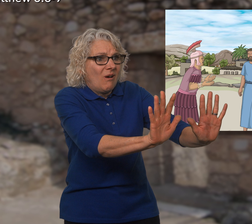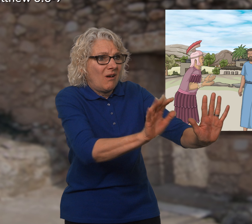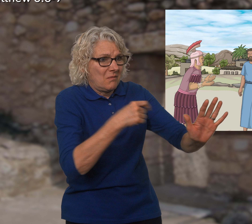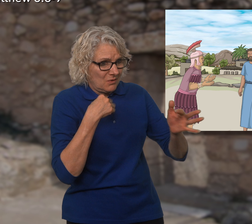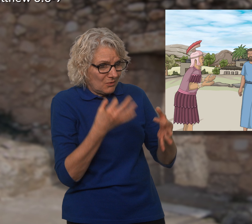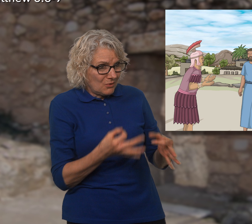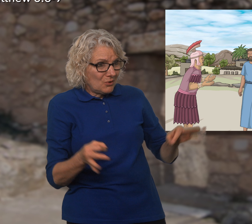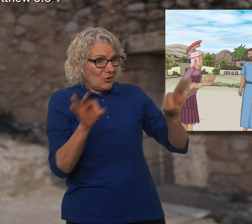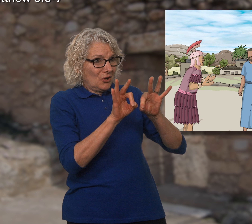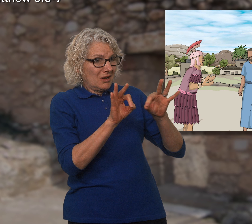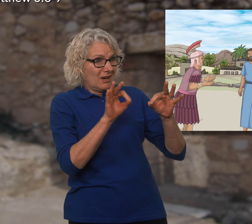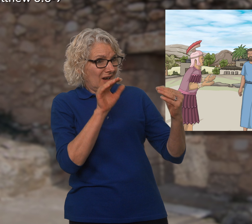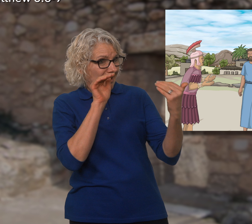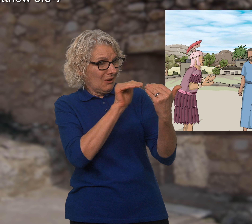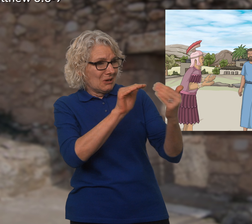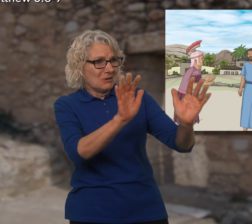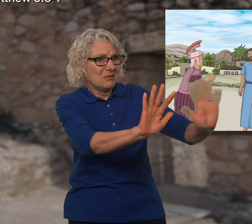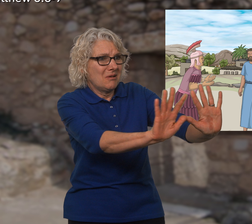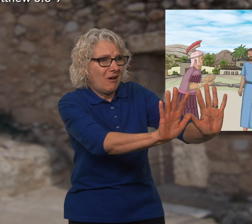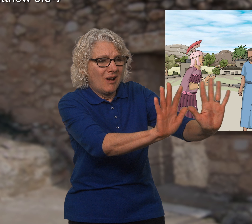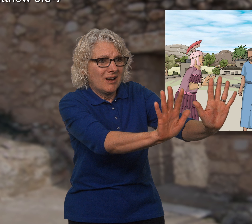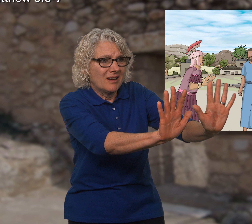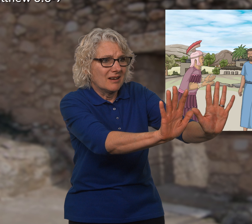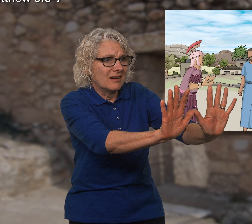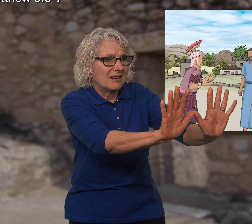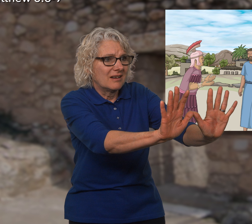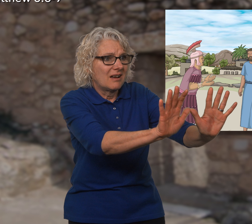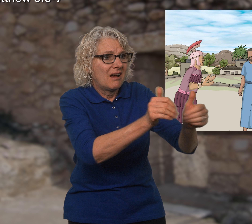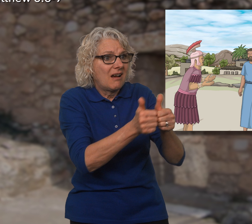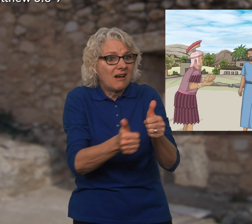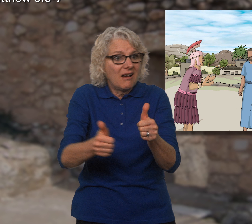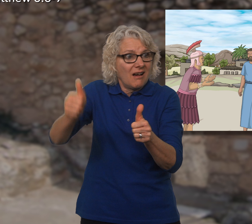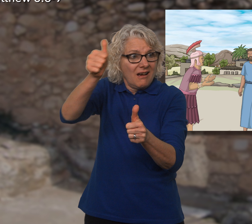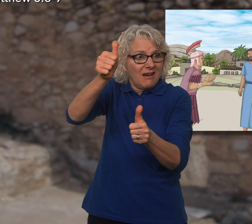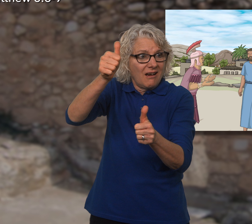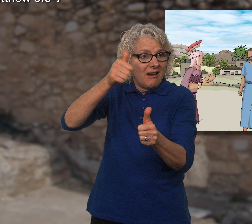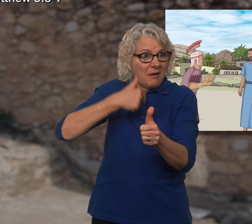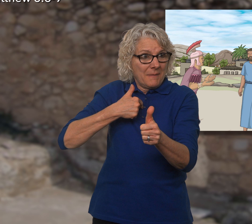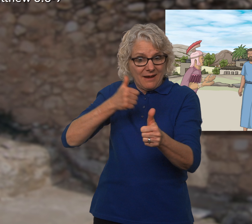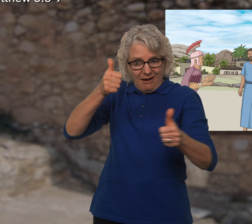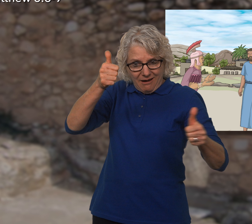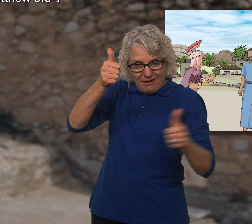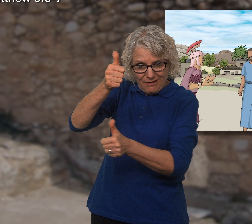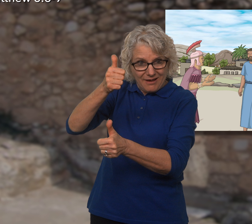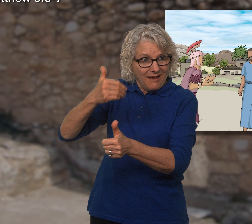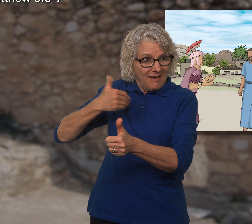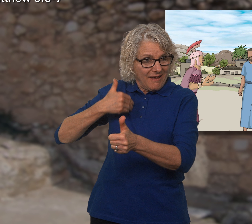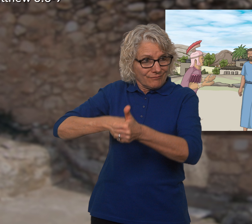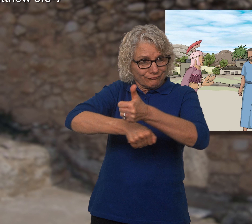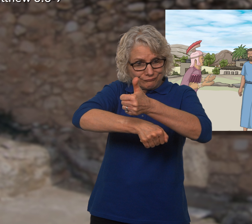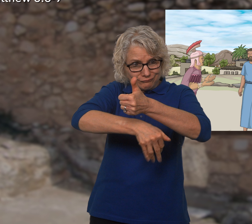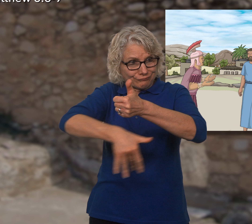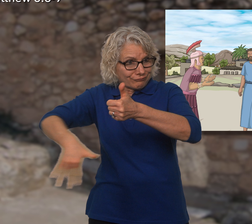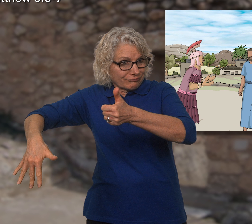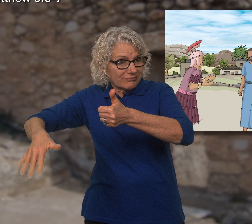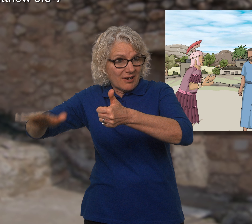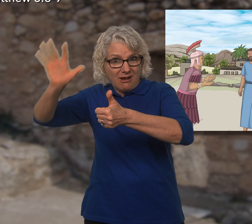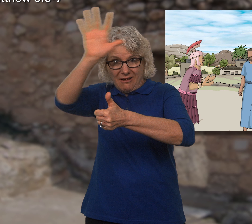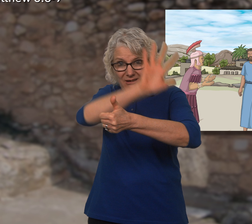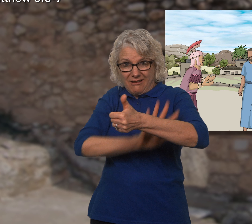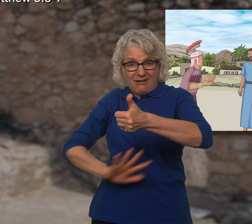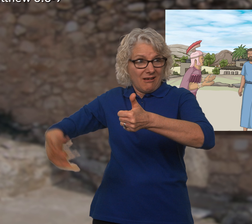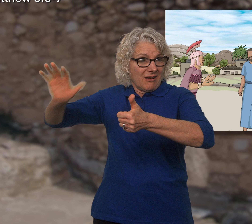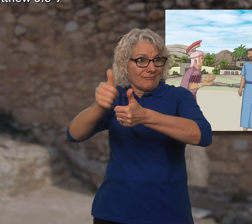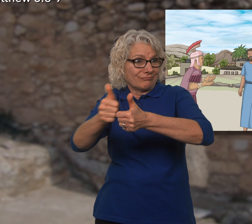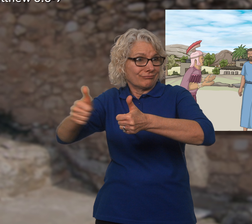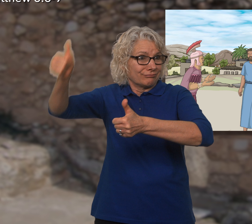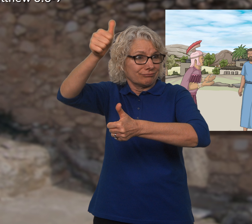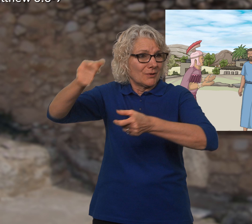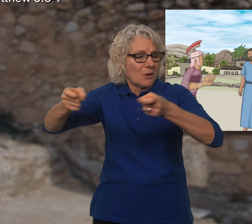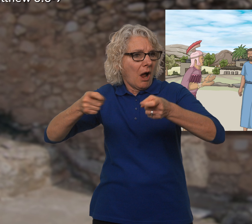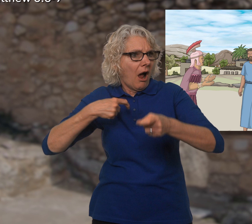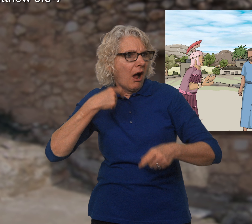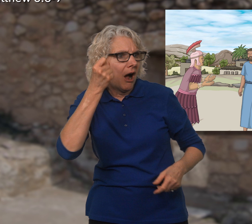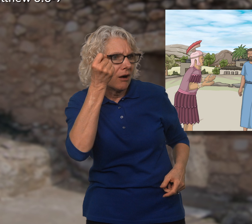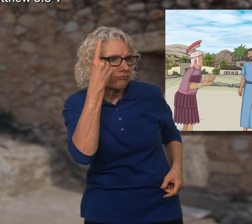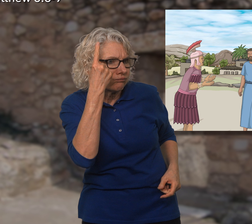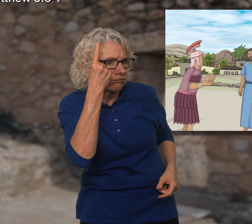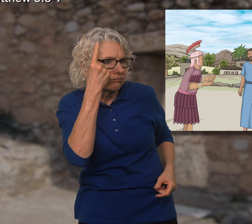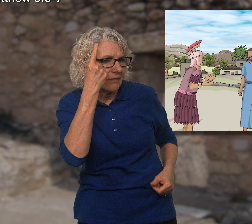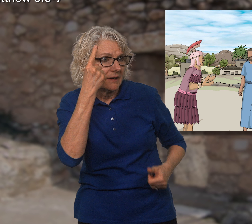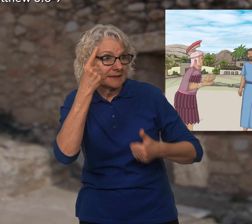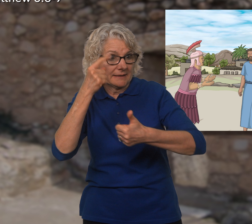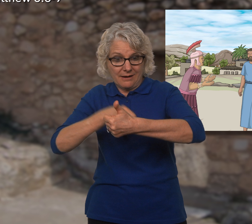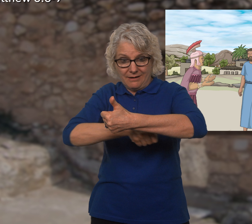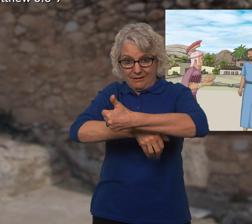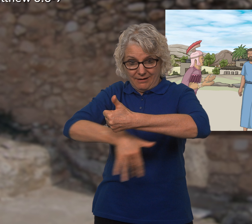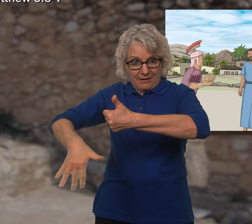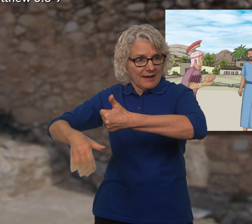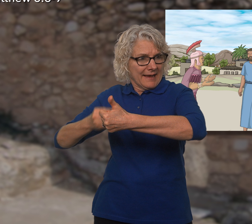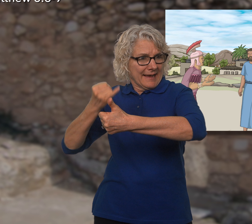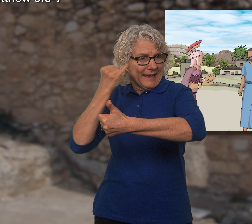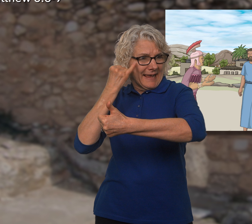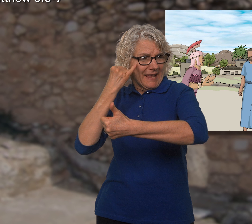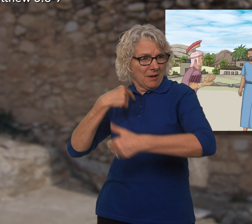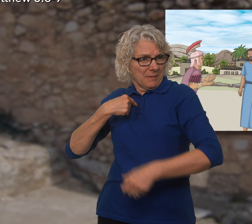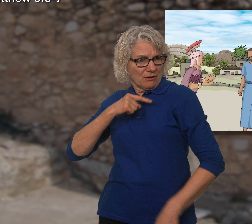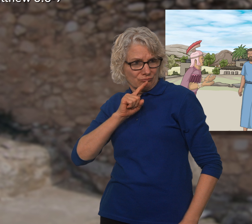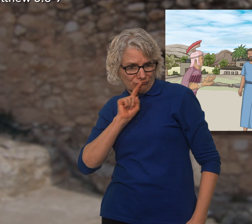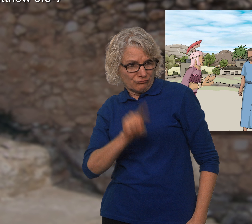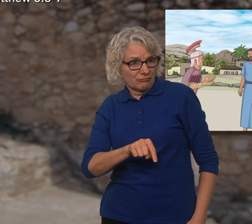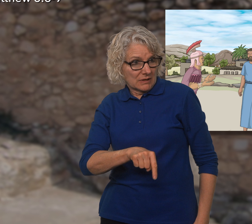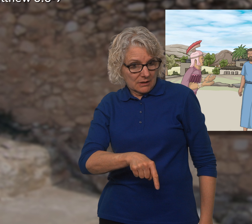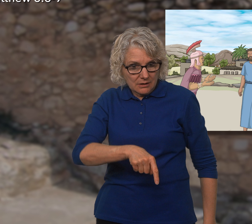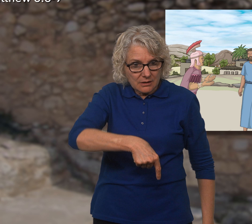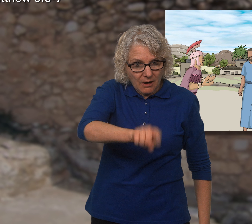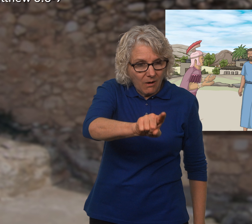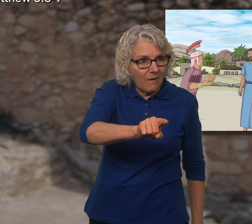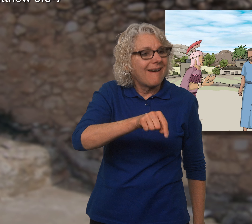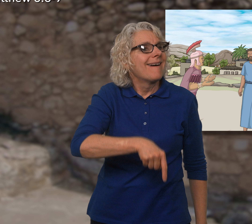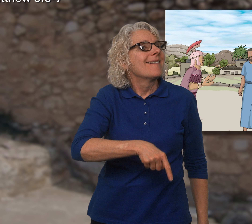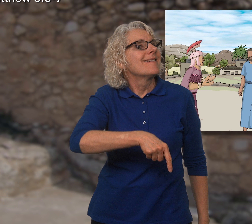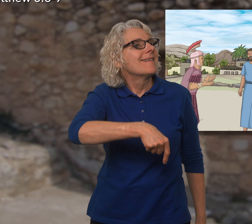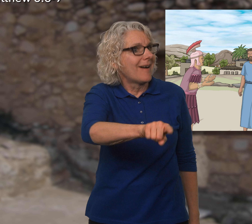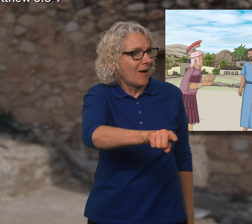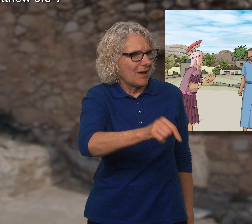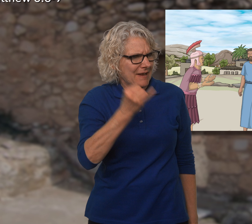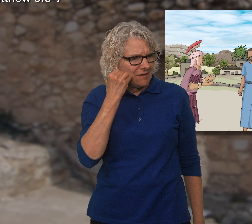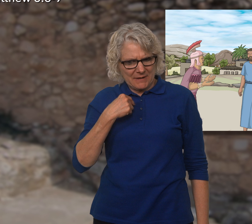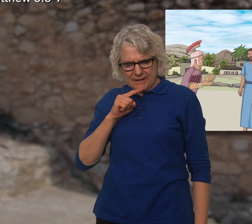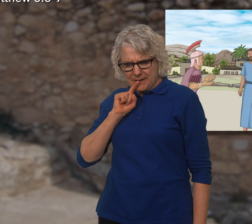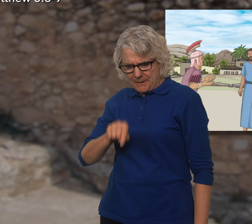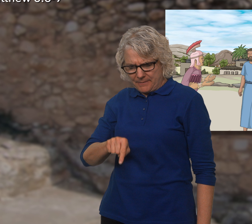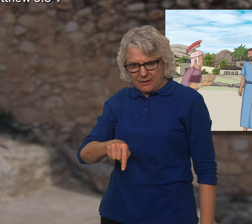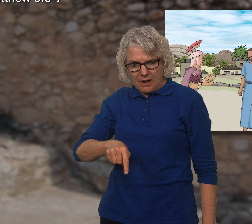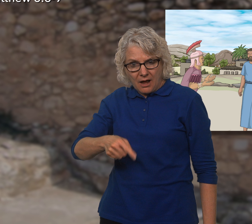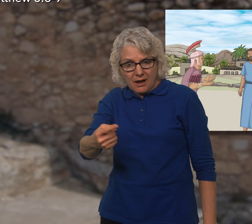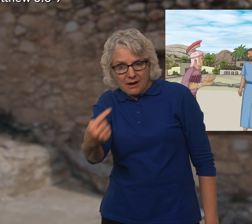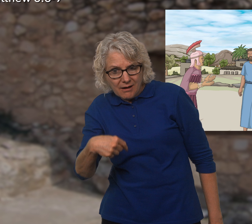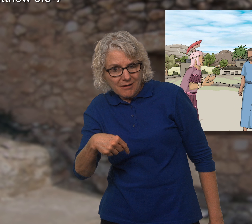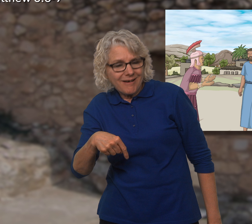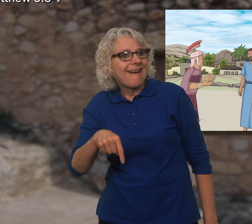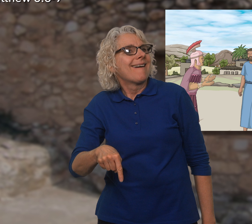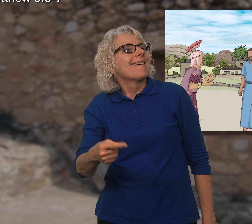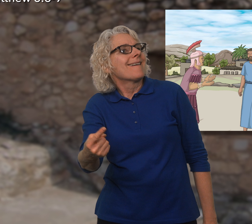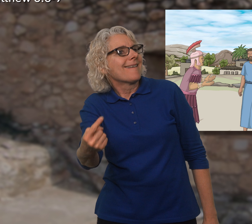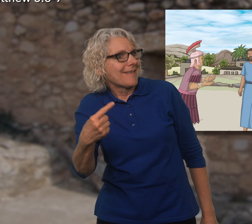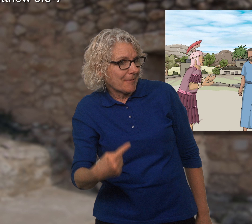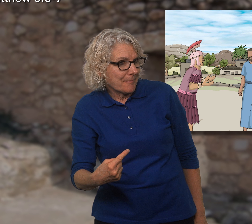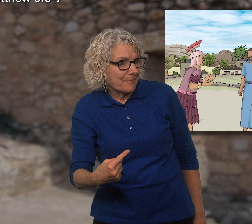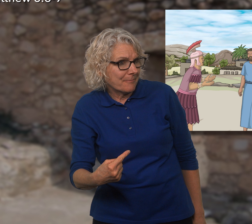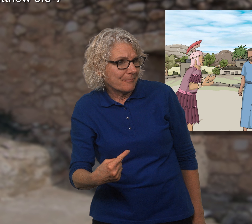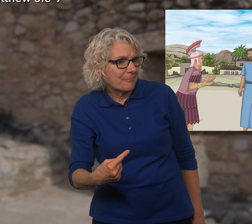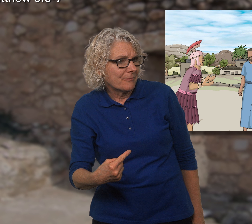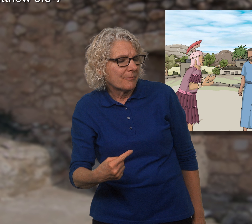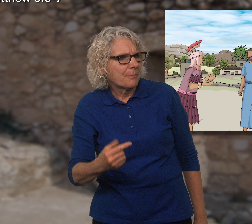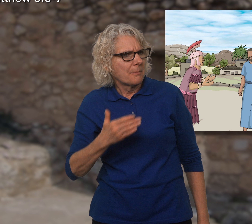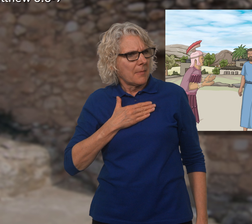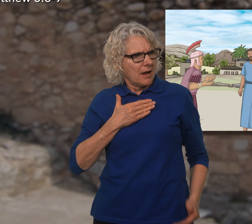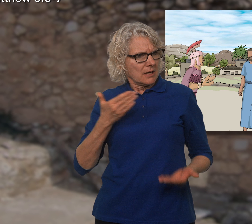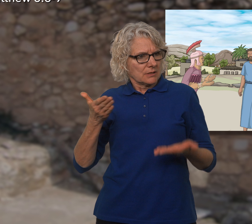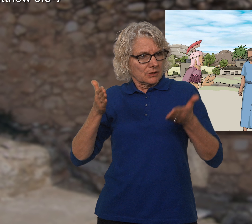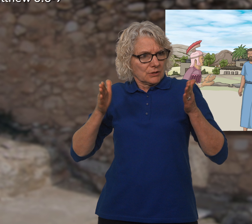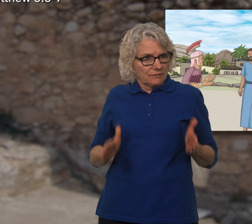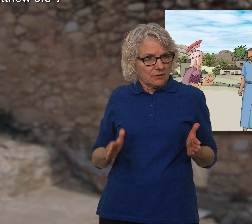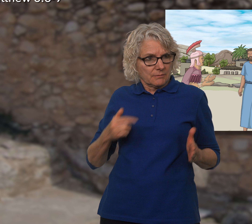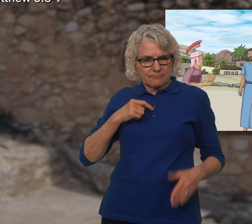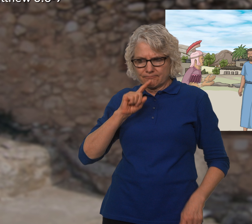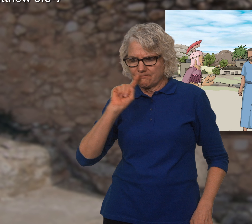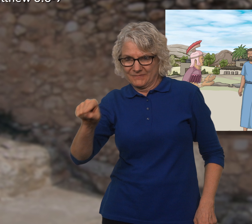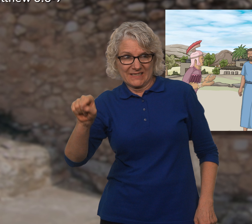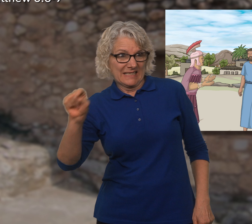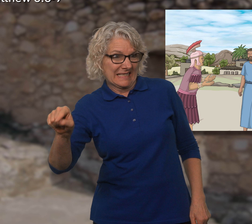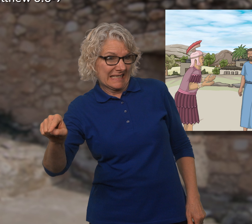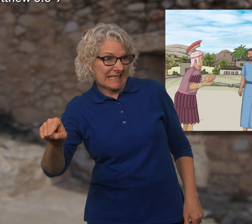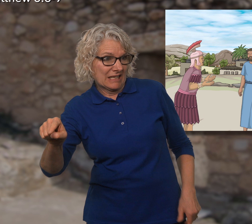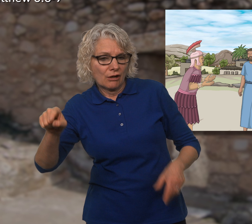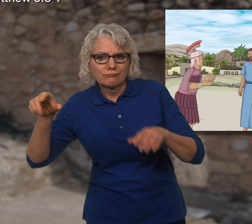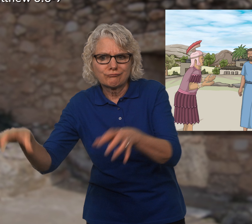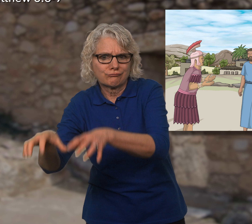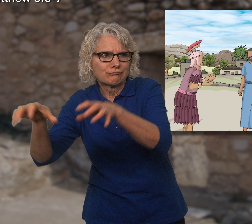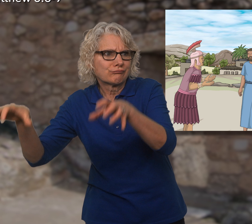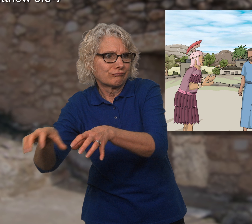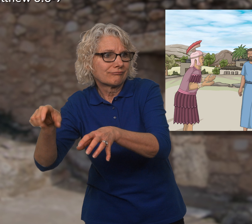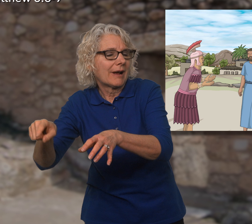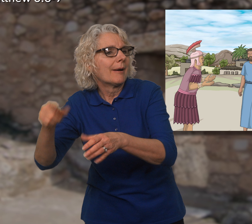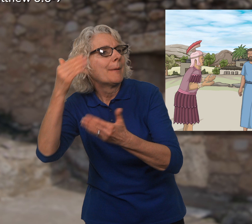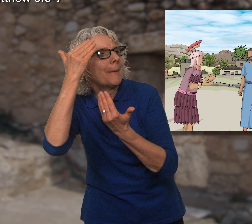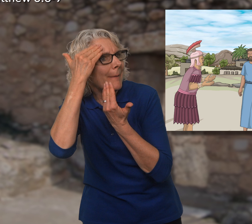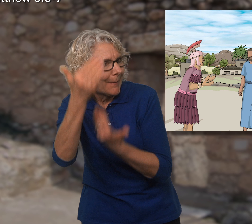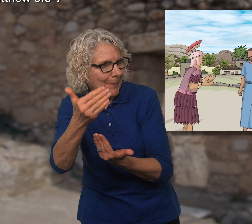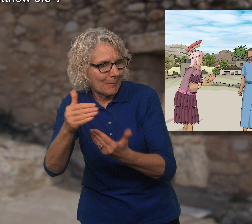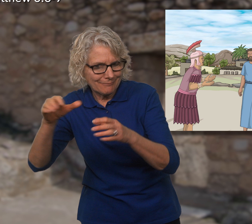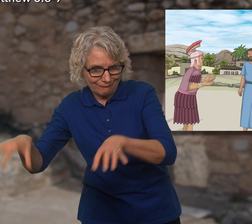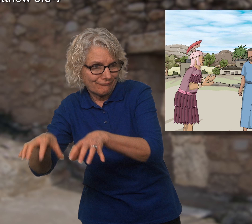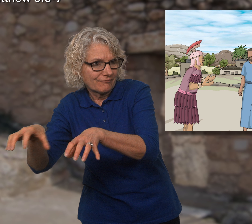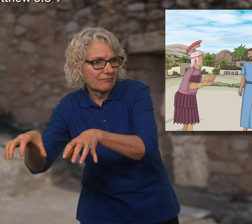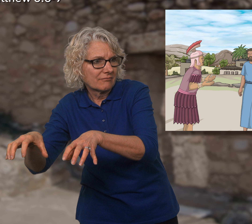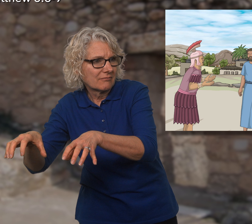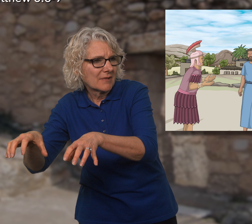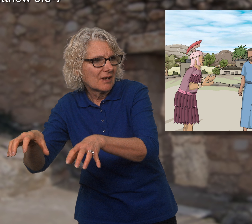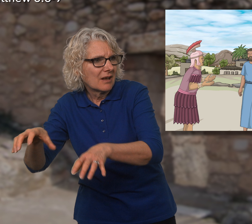But just say the word, and my servant will be healed. For I myself am a man under authority, with soldiers under me.